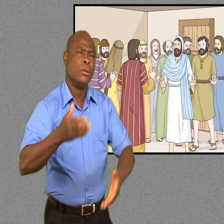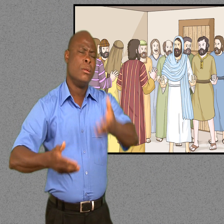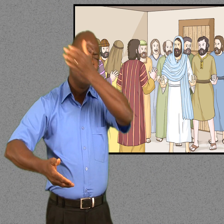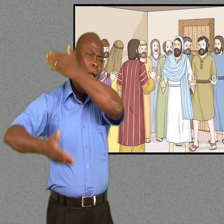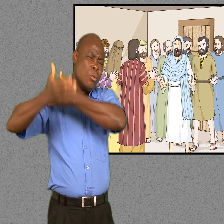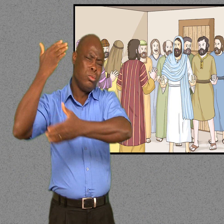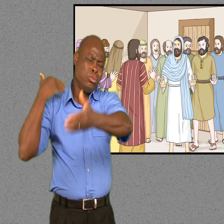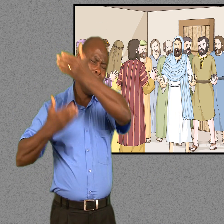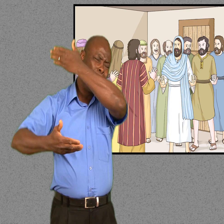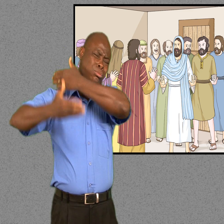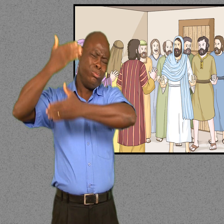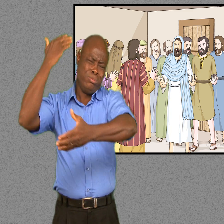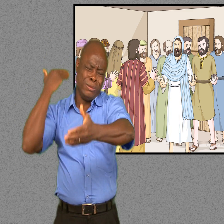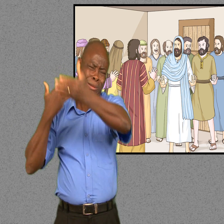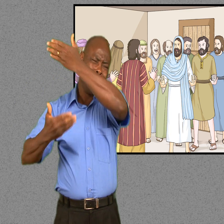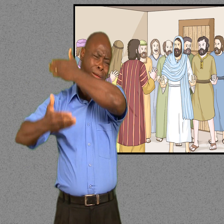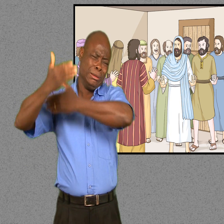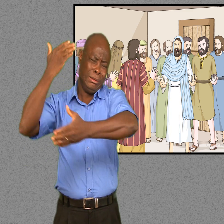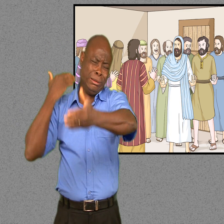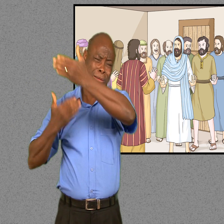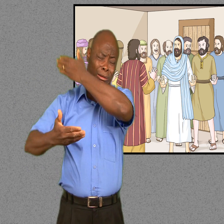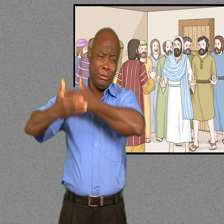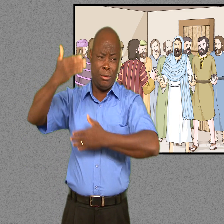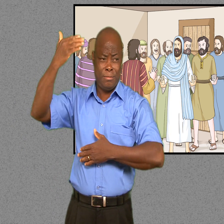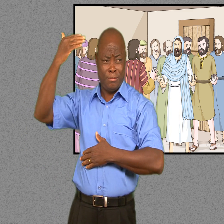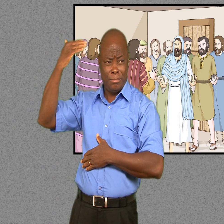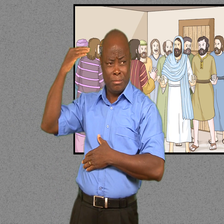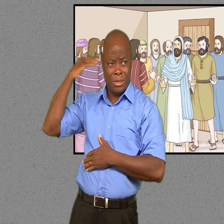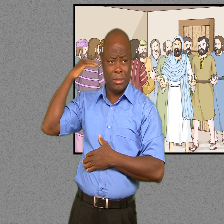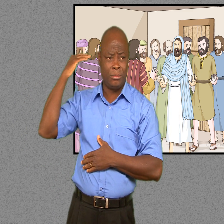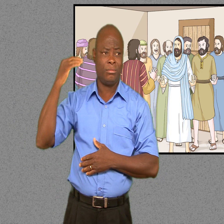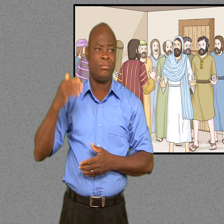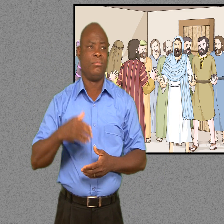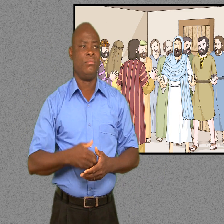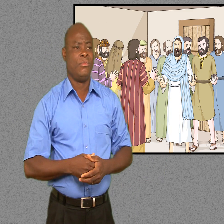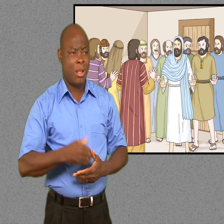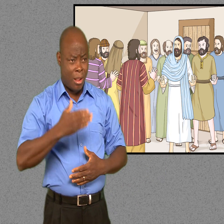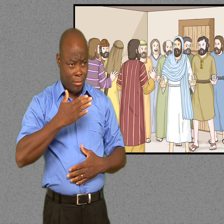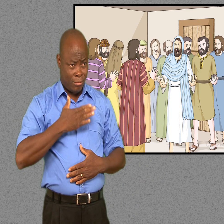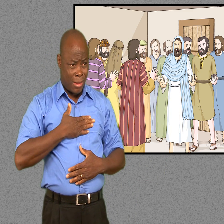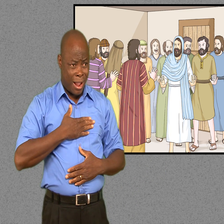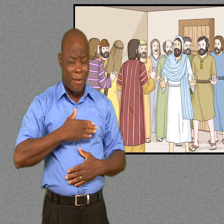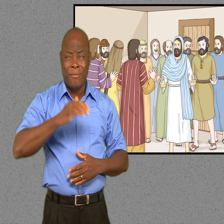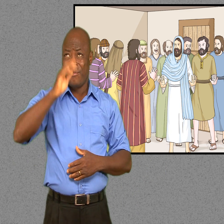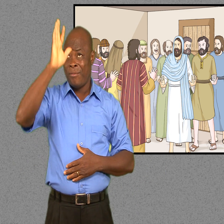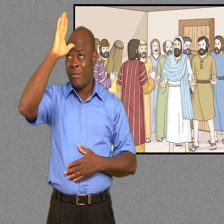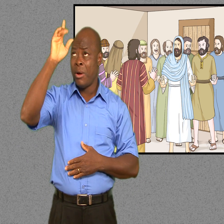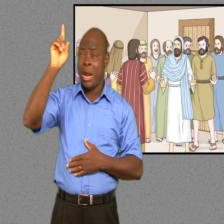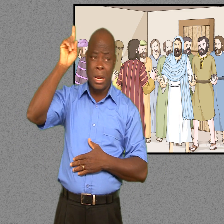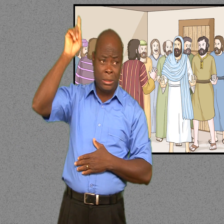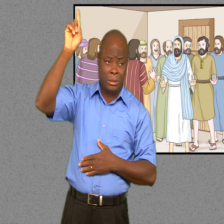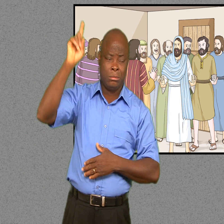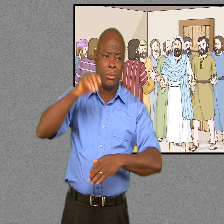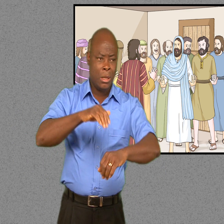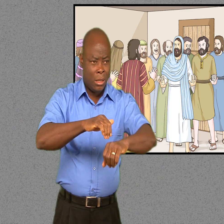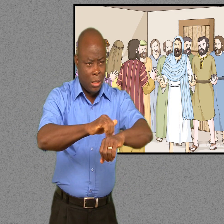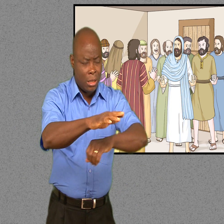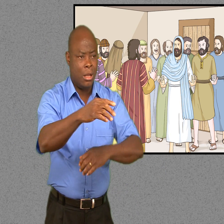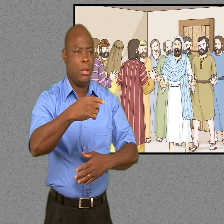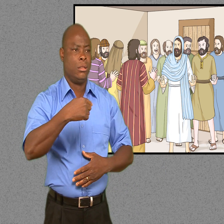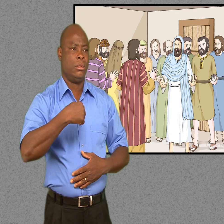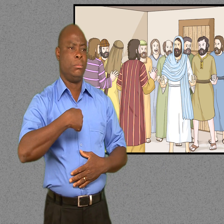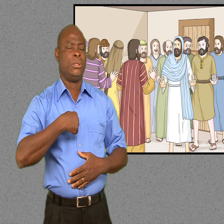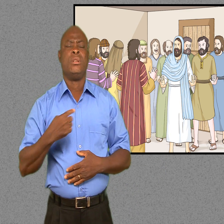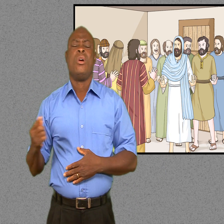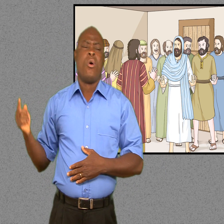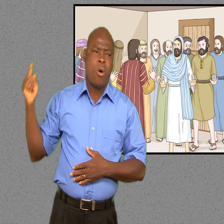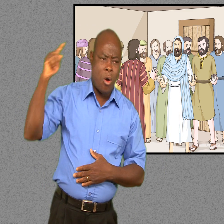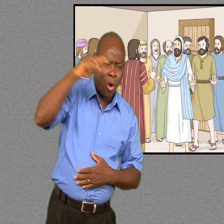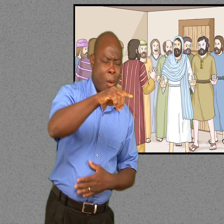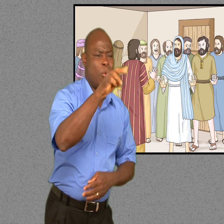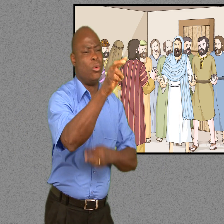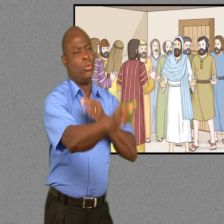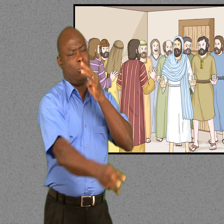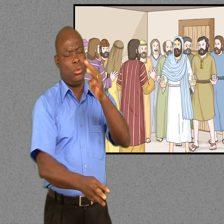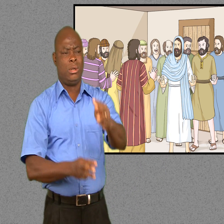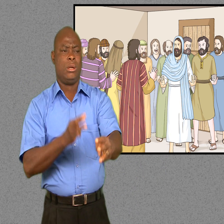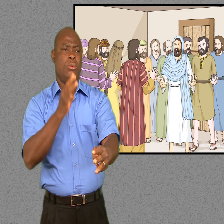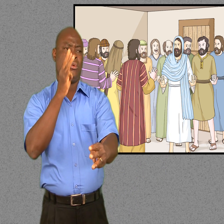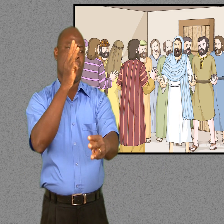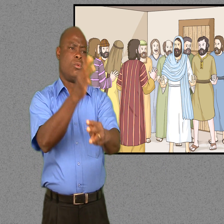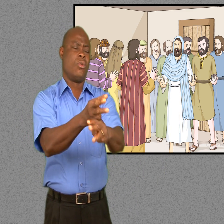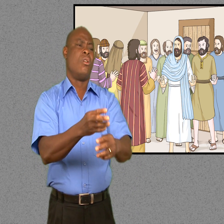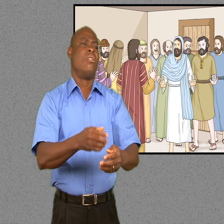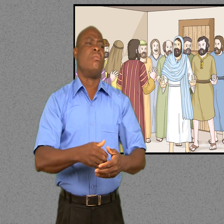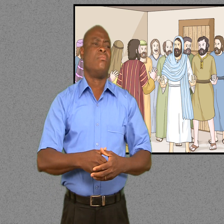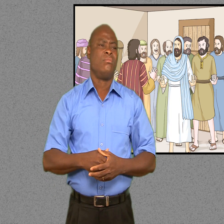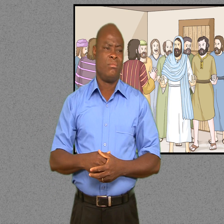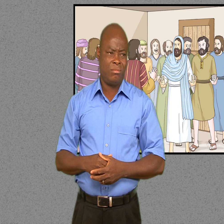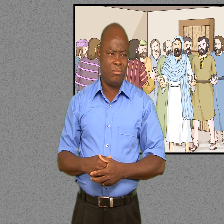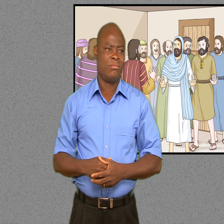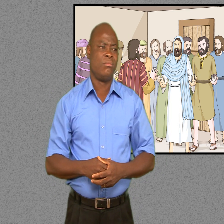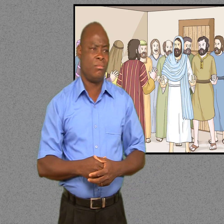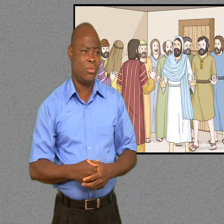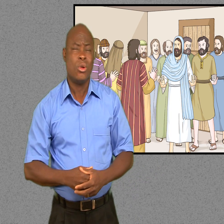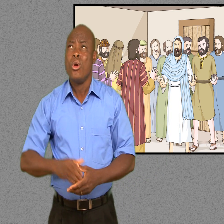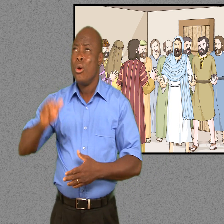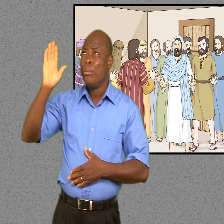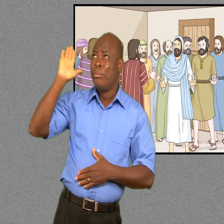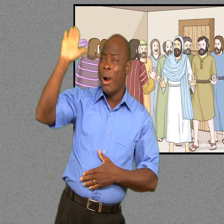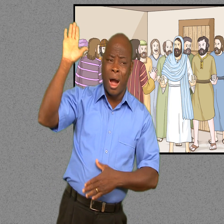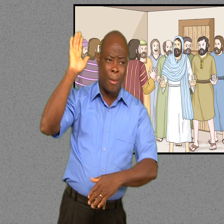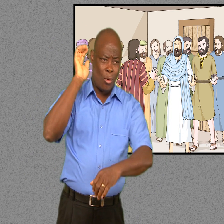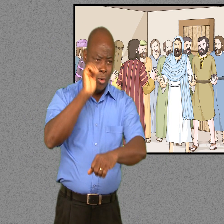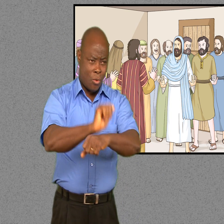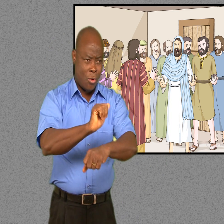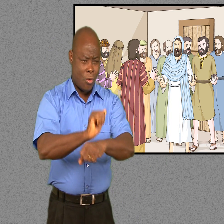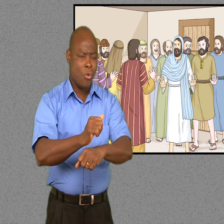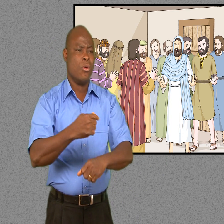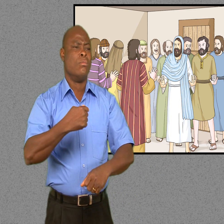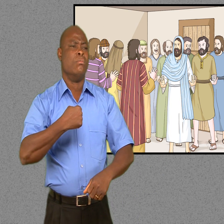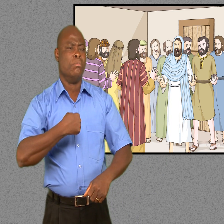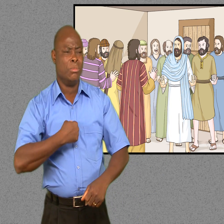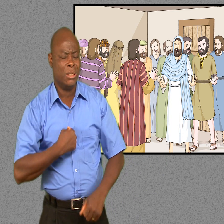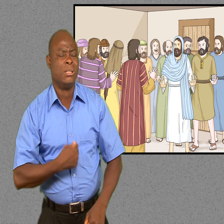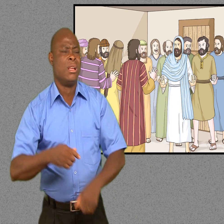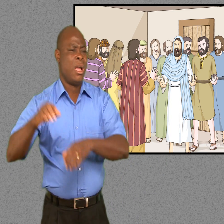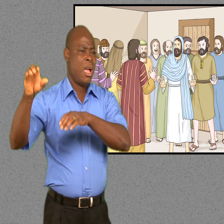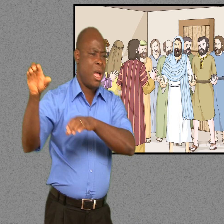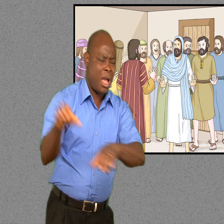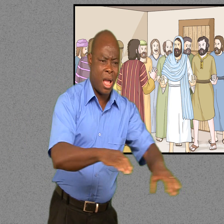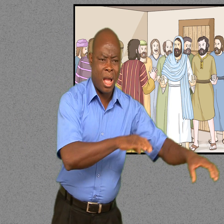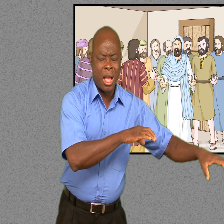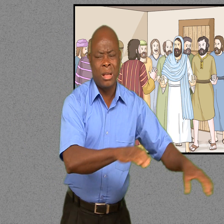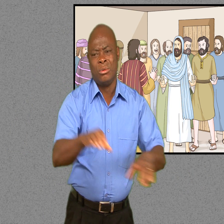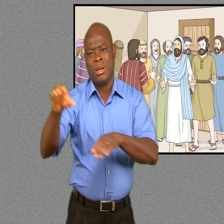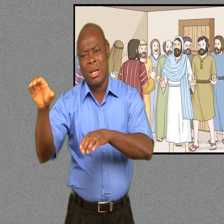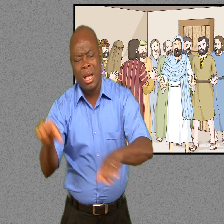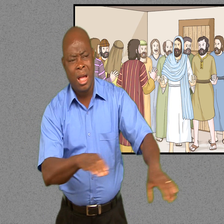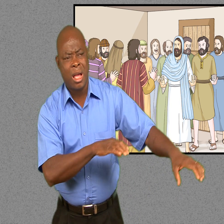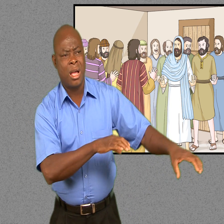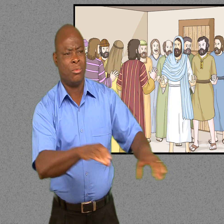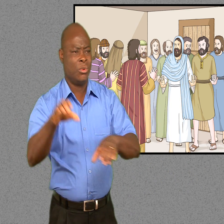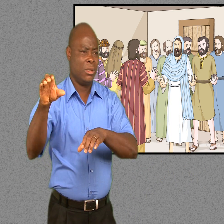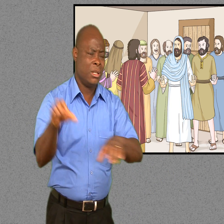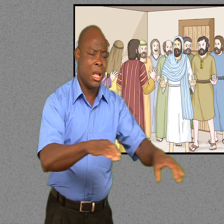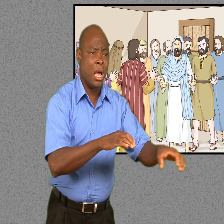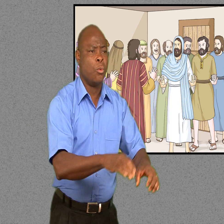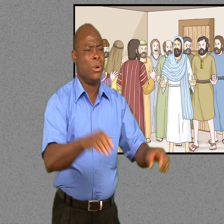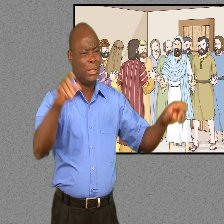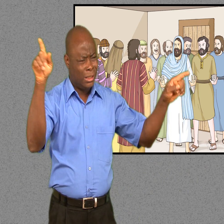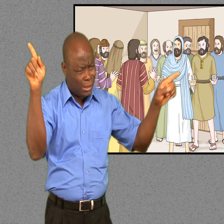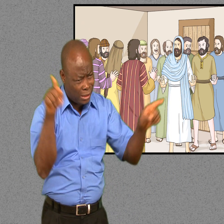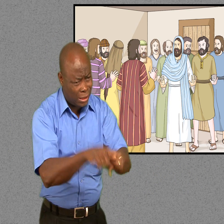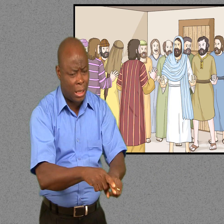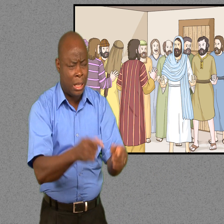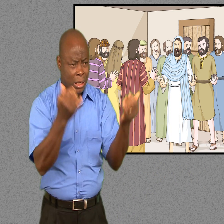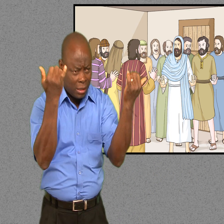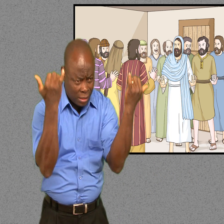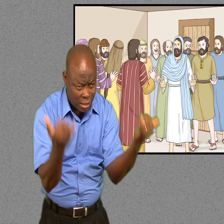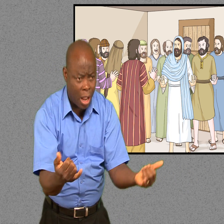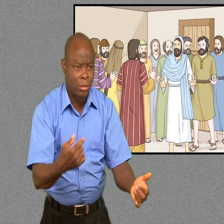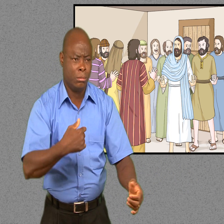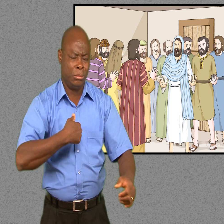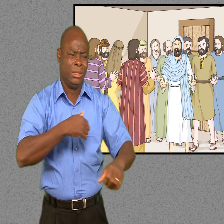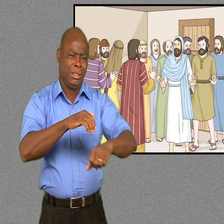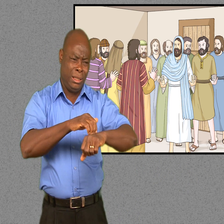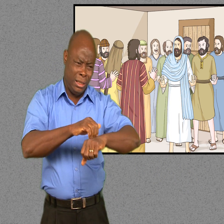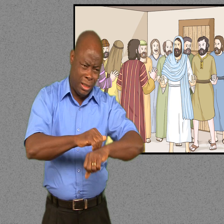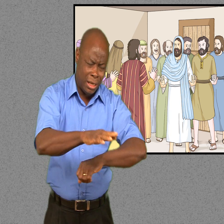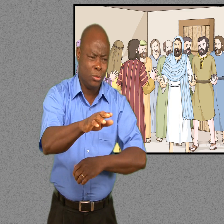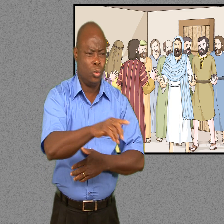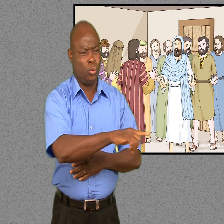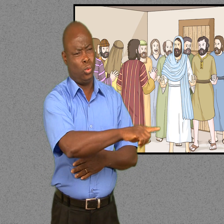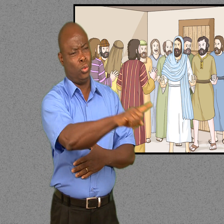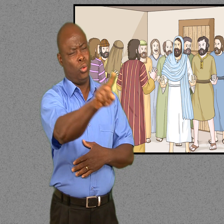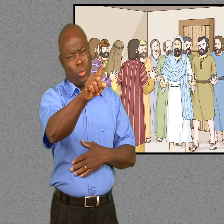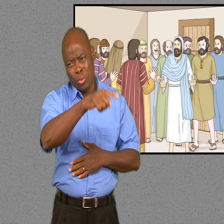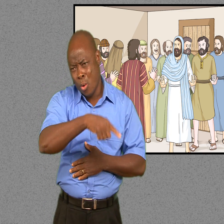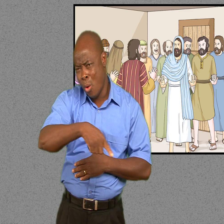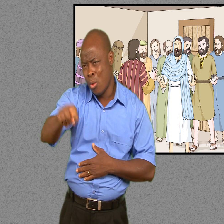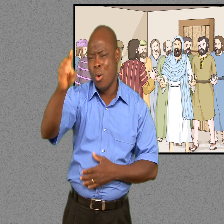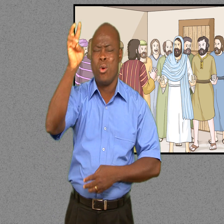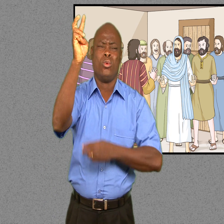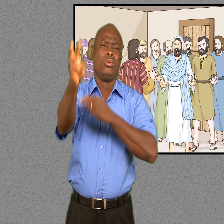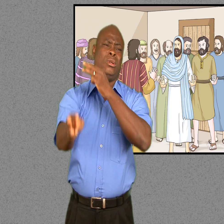Again Jesus said to them, “Peace be with you.